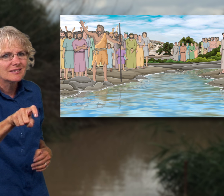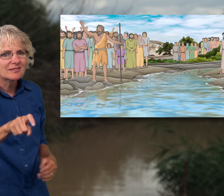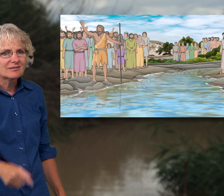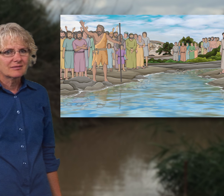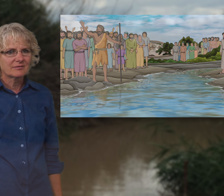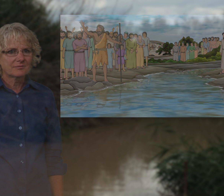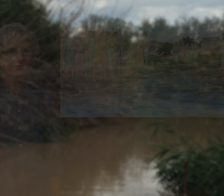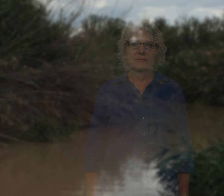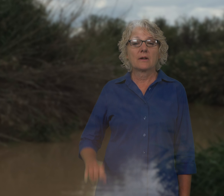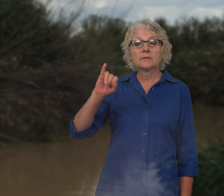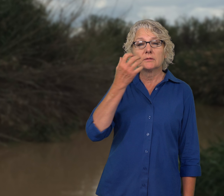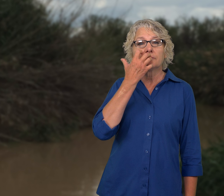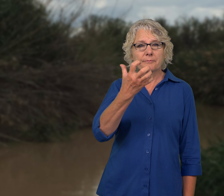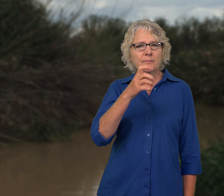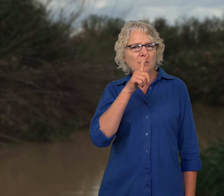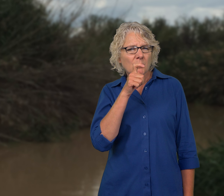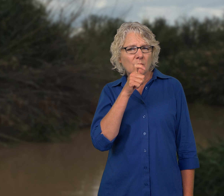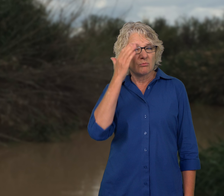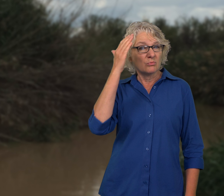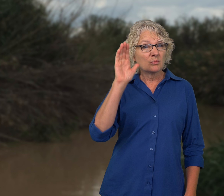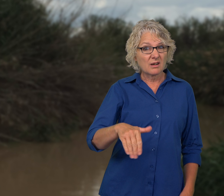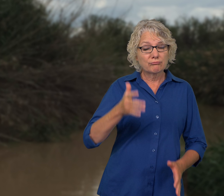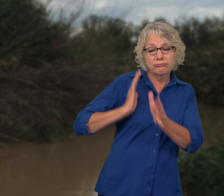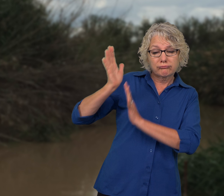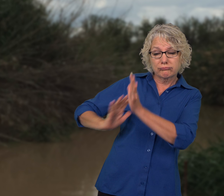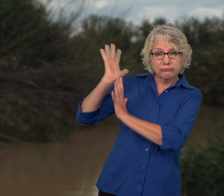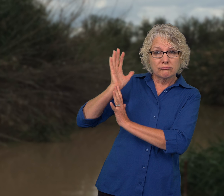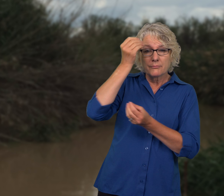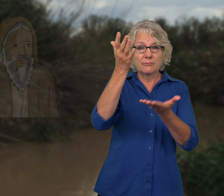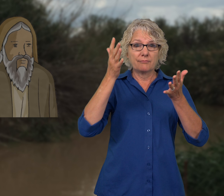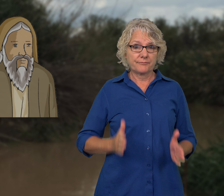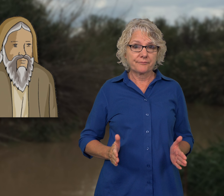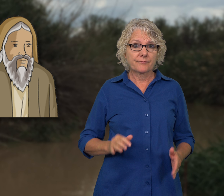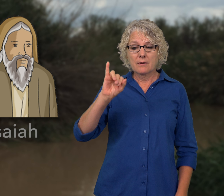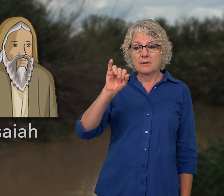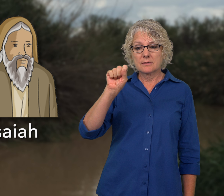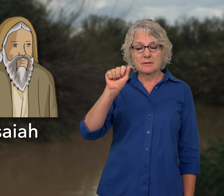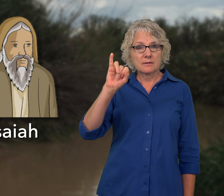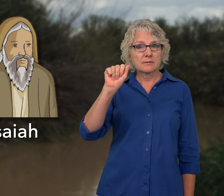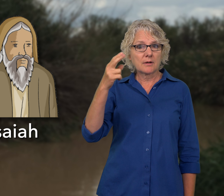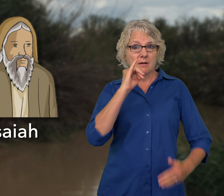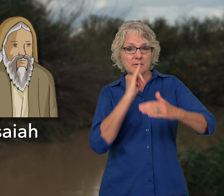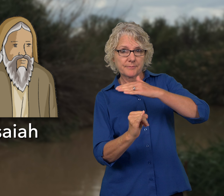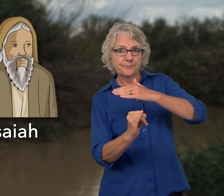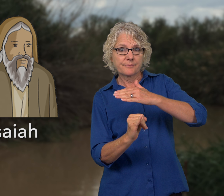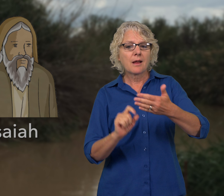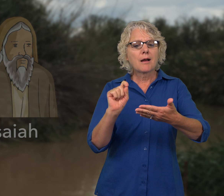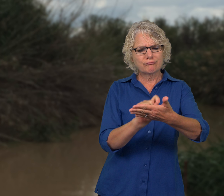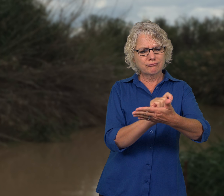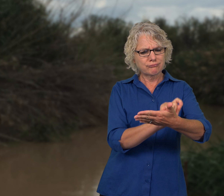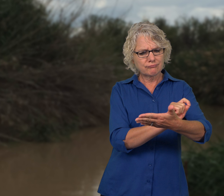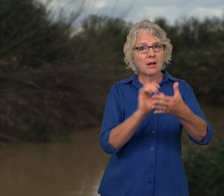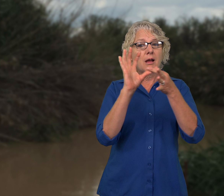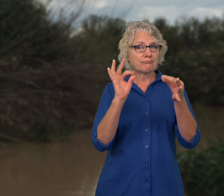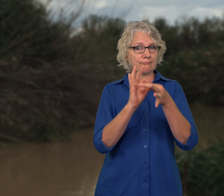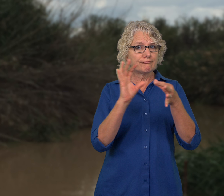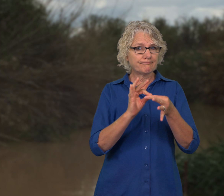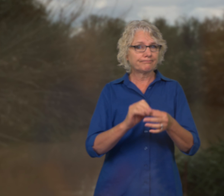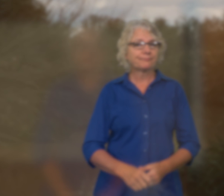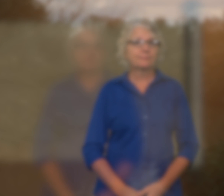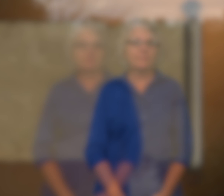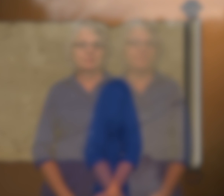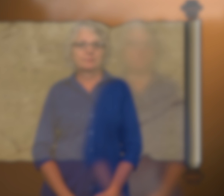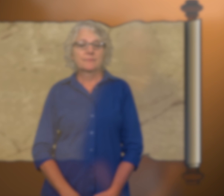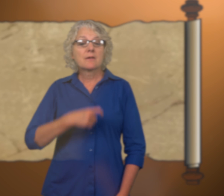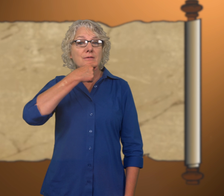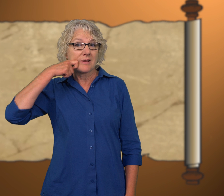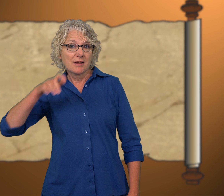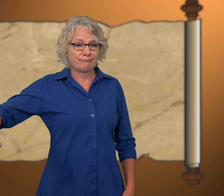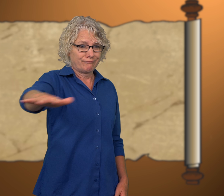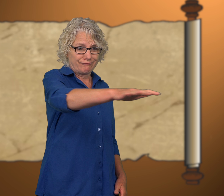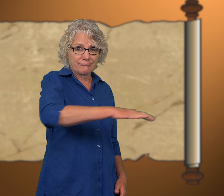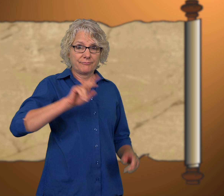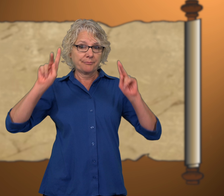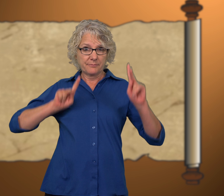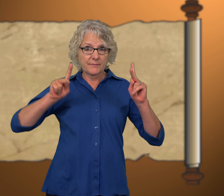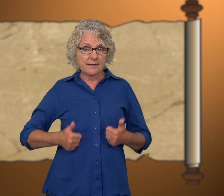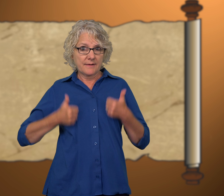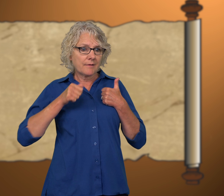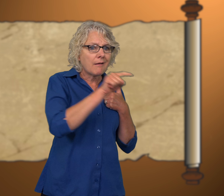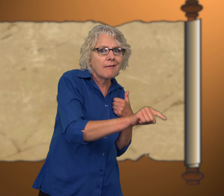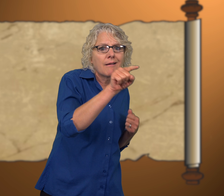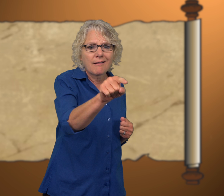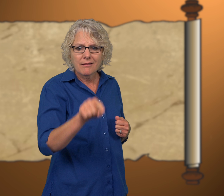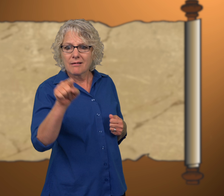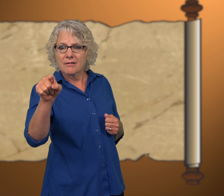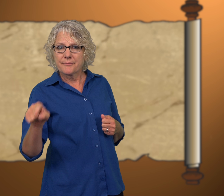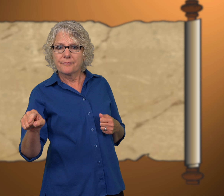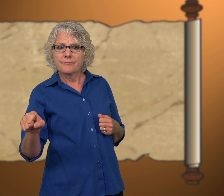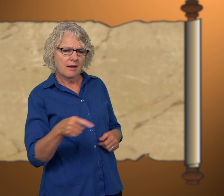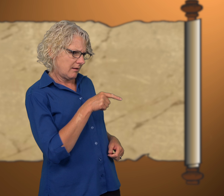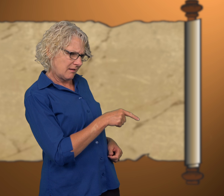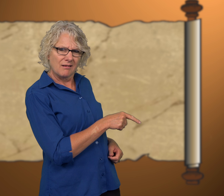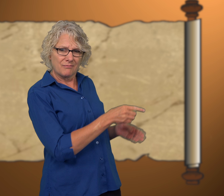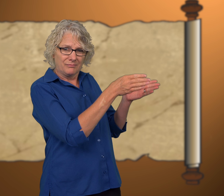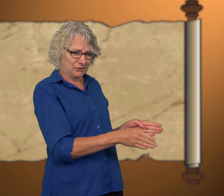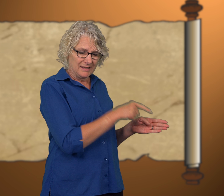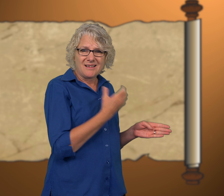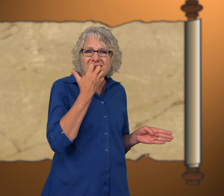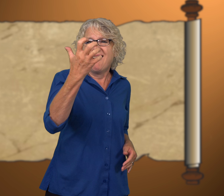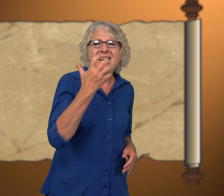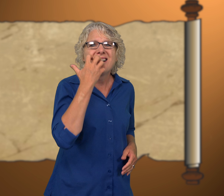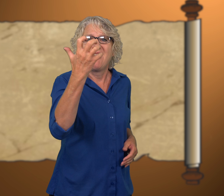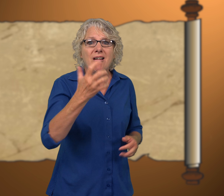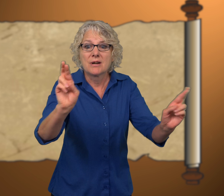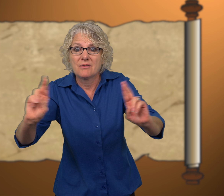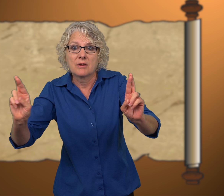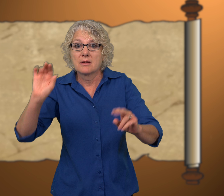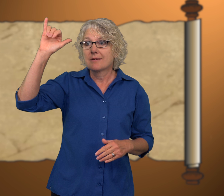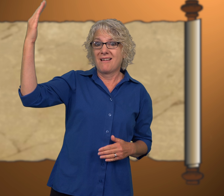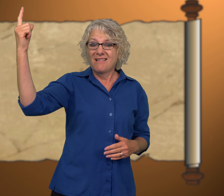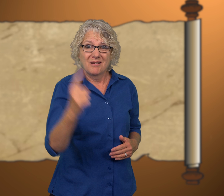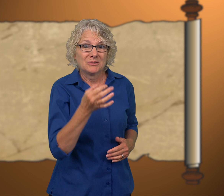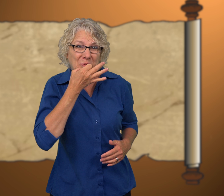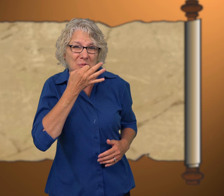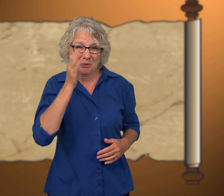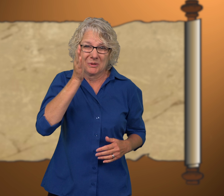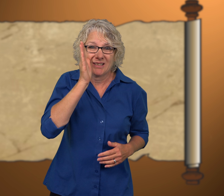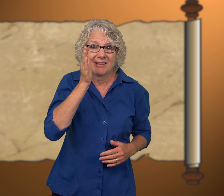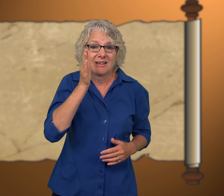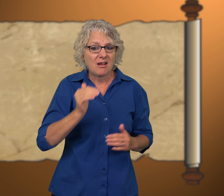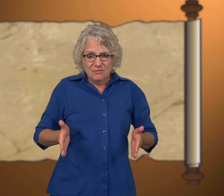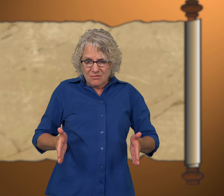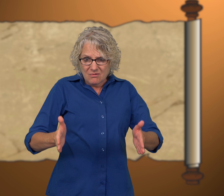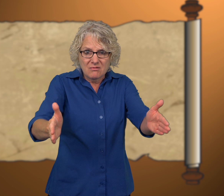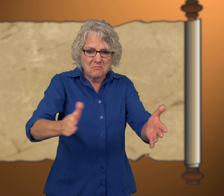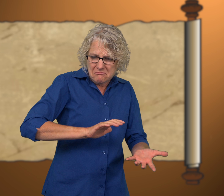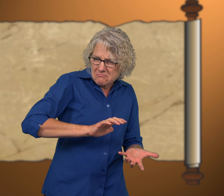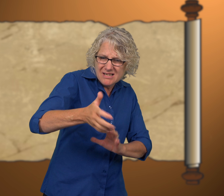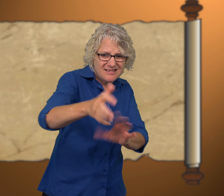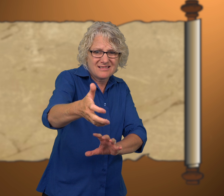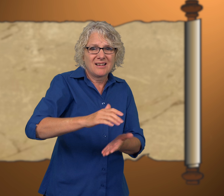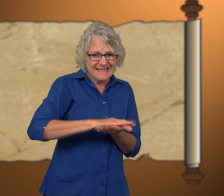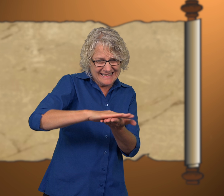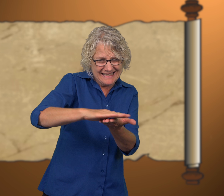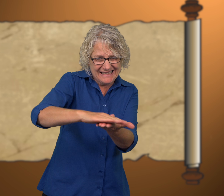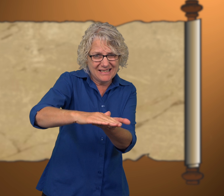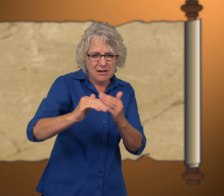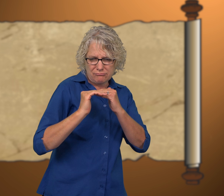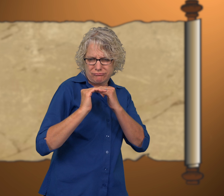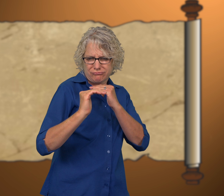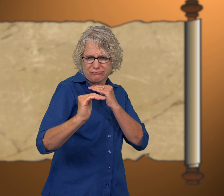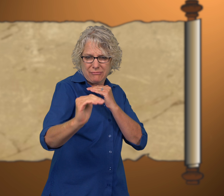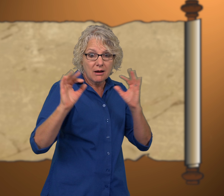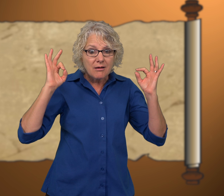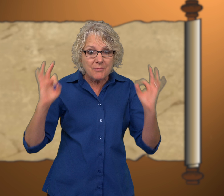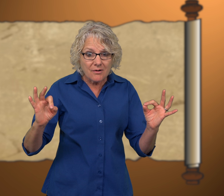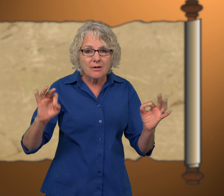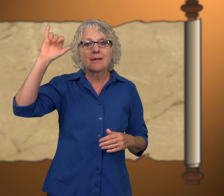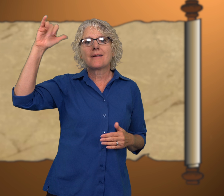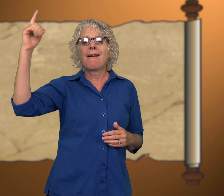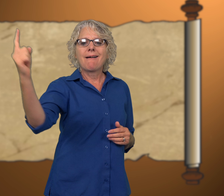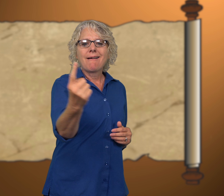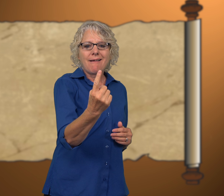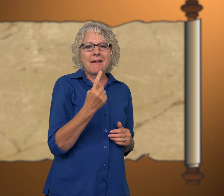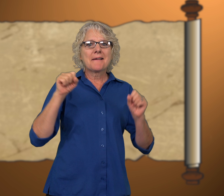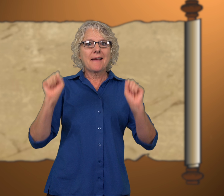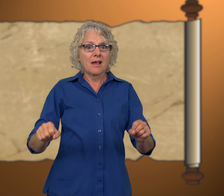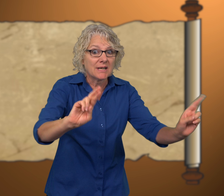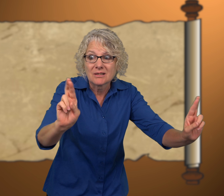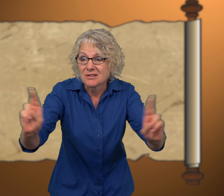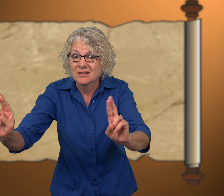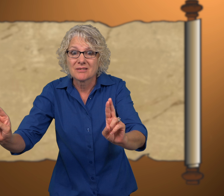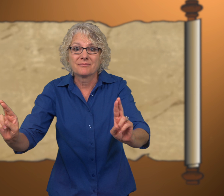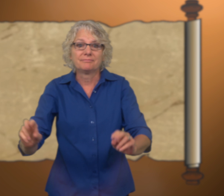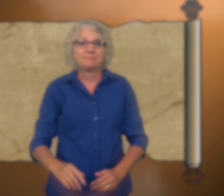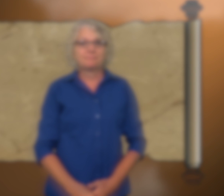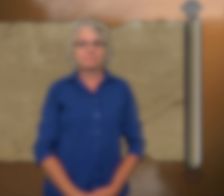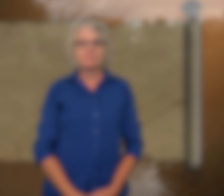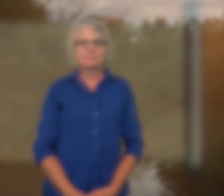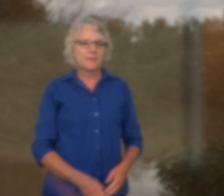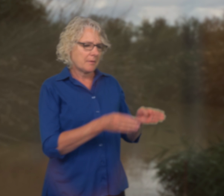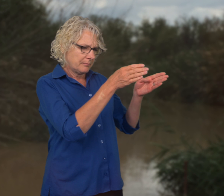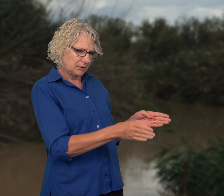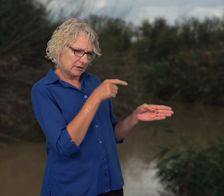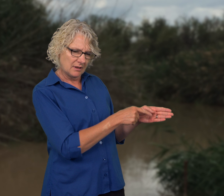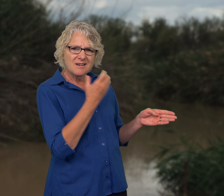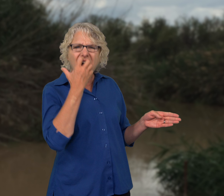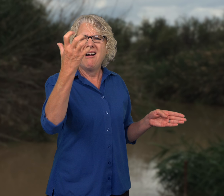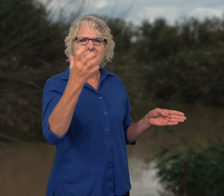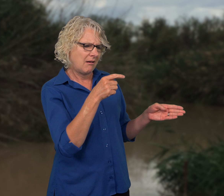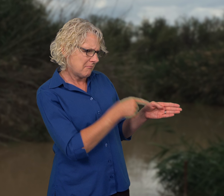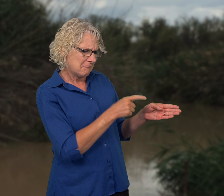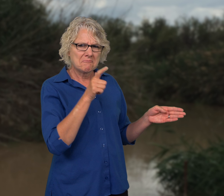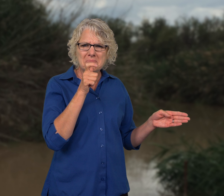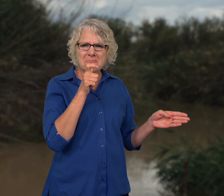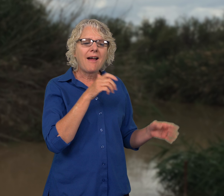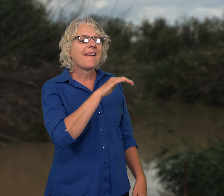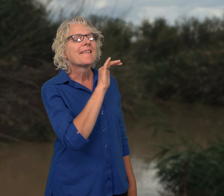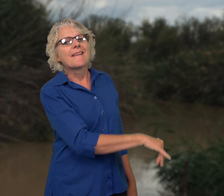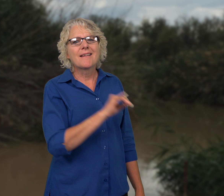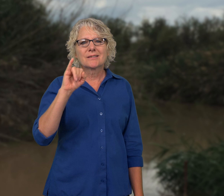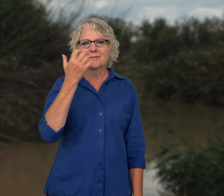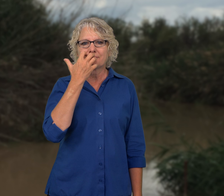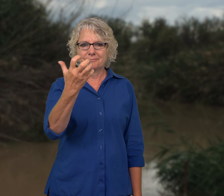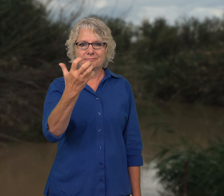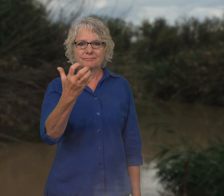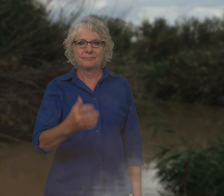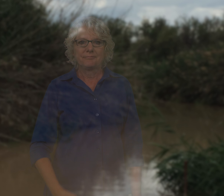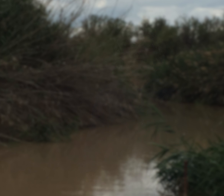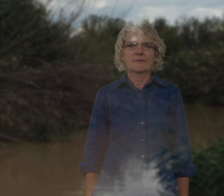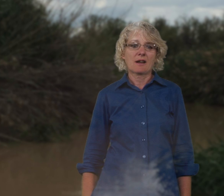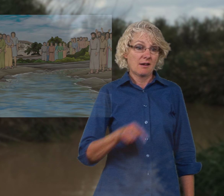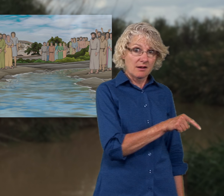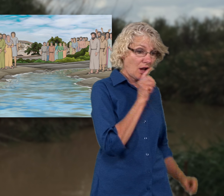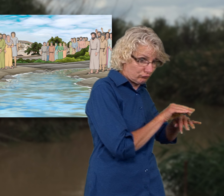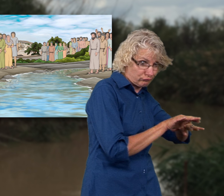This is he who was spoken of through the prophet Isaiah: “A voice of one calling in the wilderness, ‘Prepare the way for the Lord, make straight paths for Him.’”